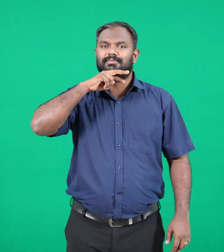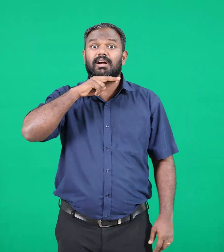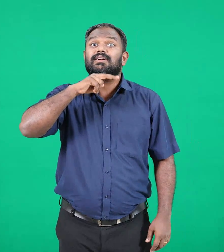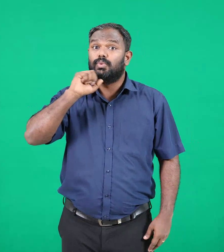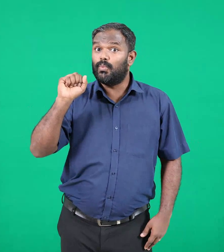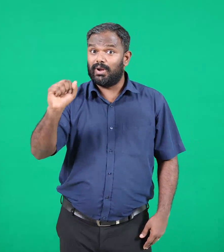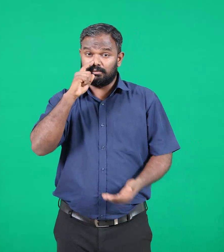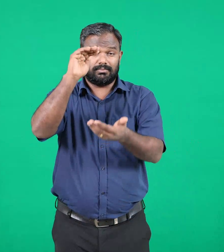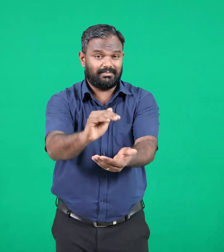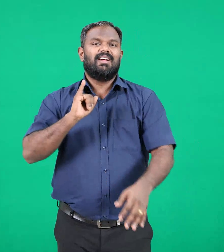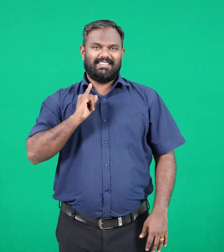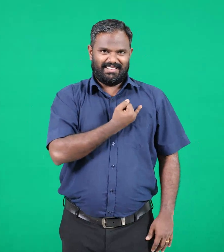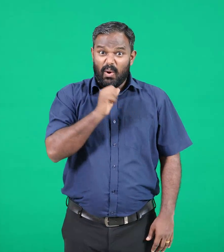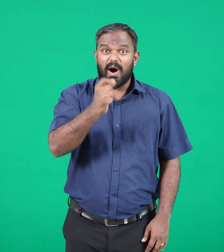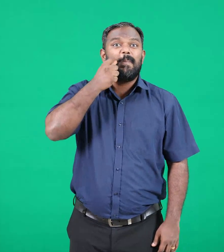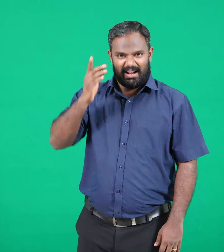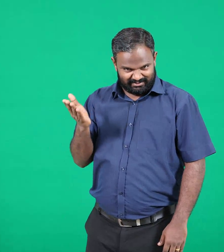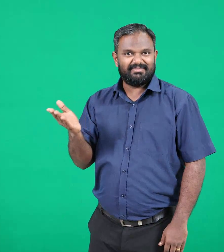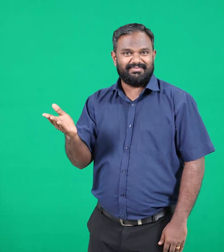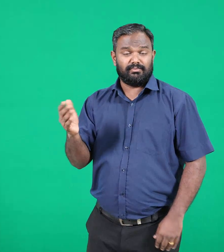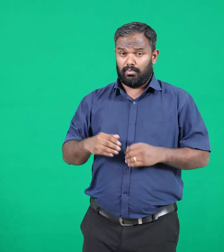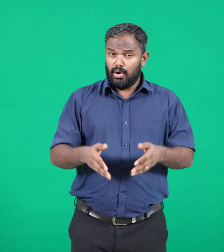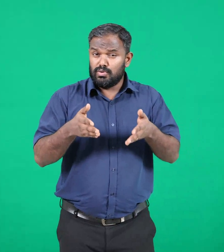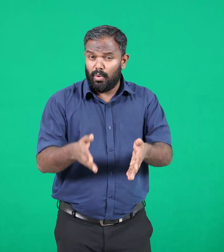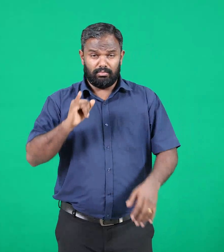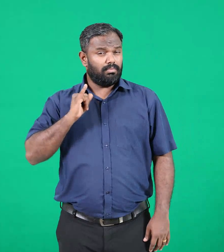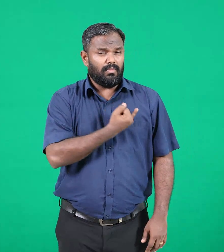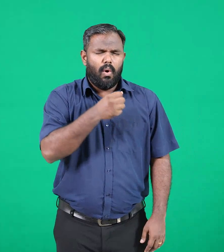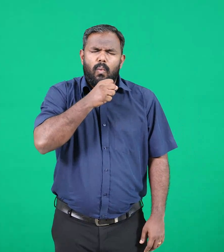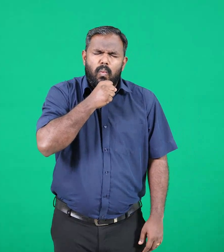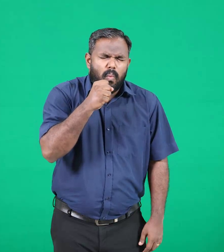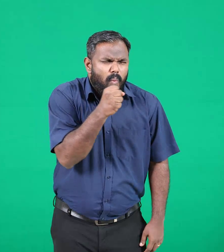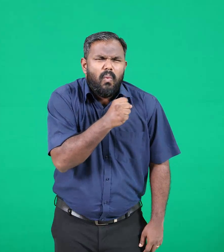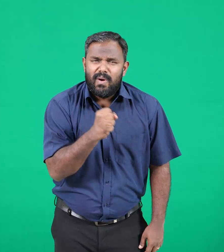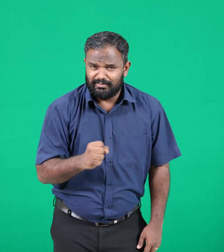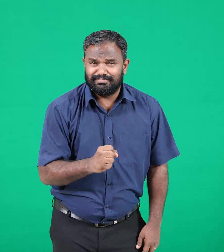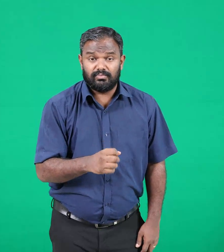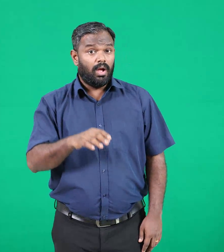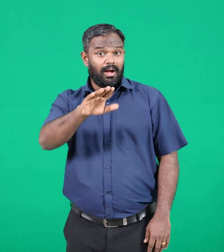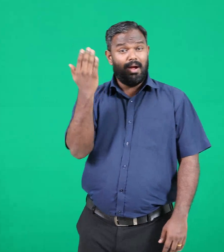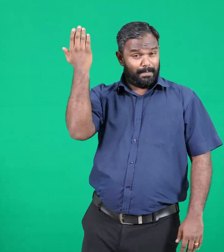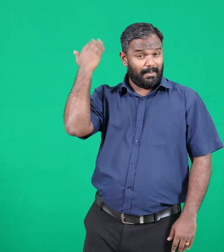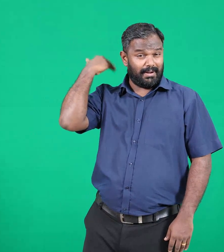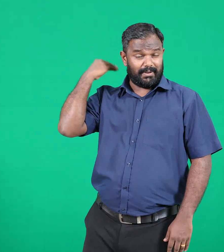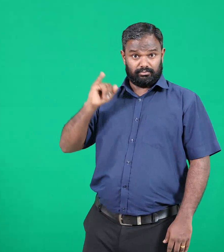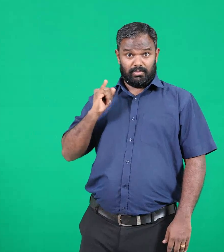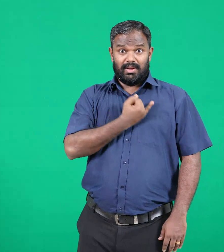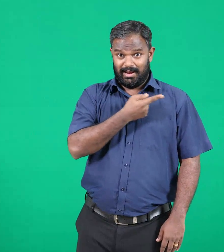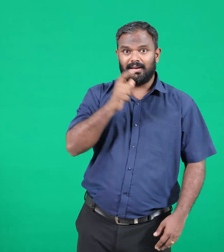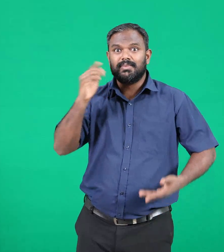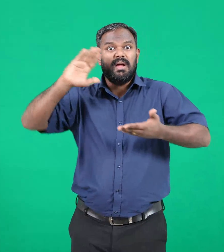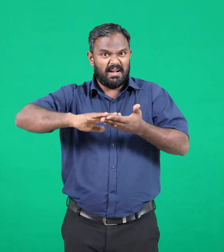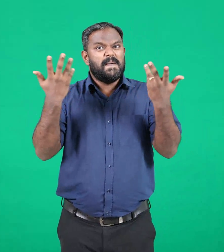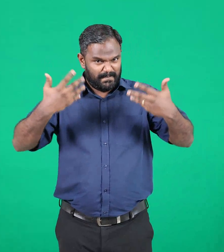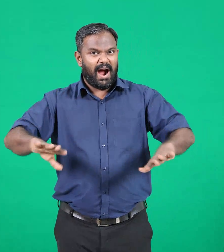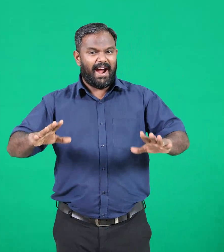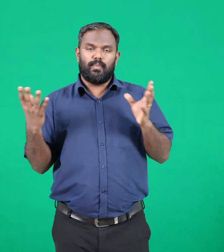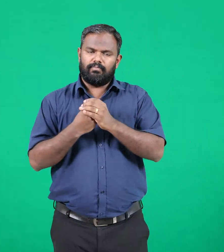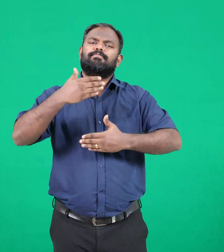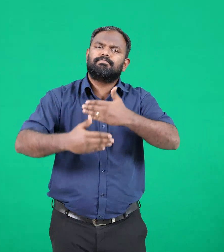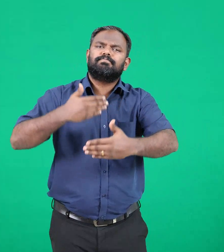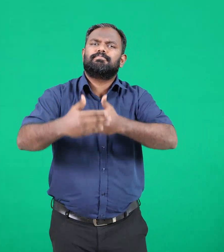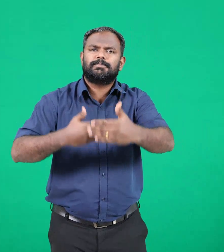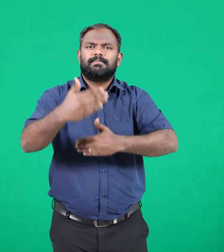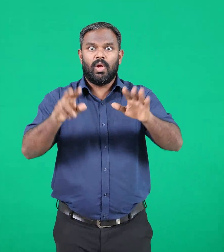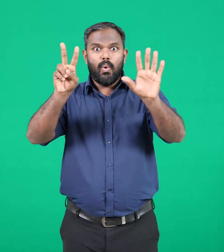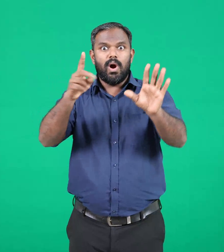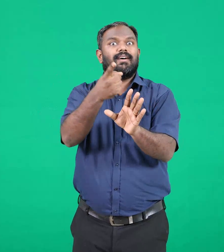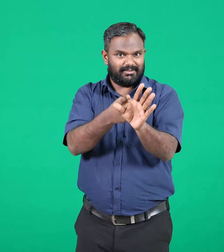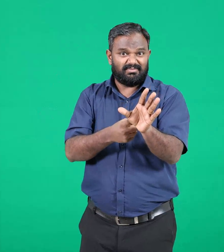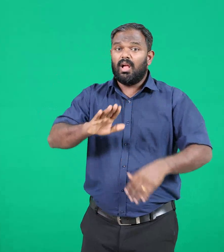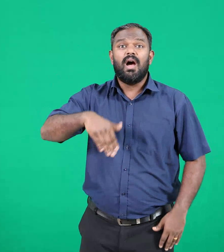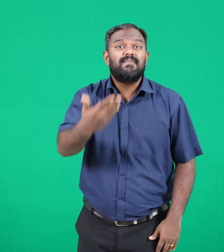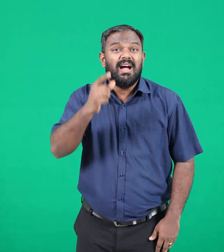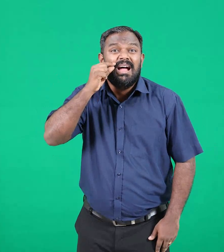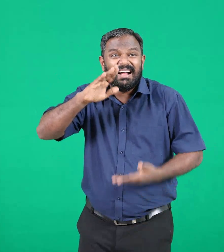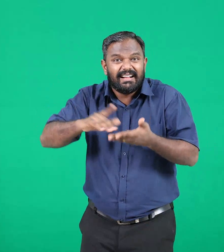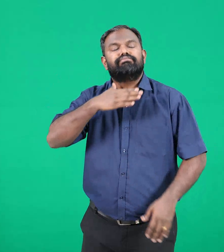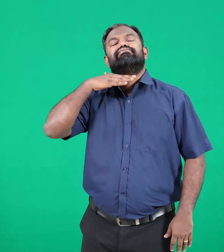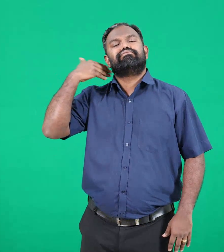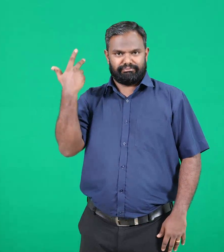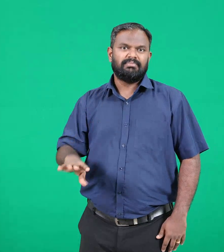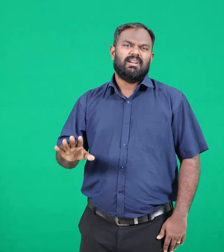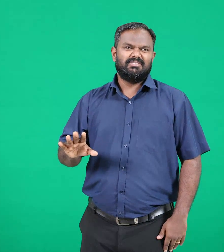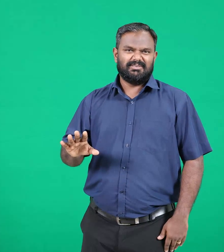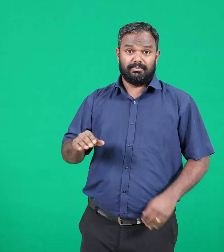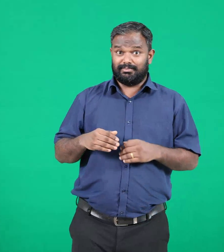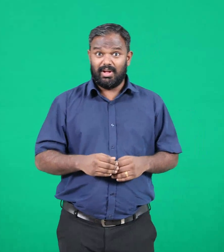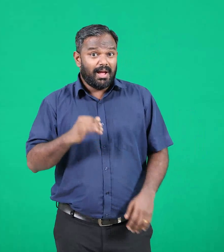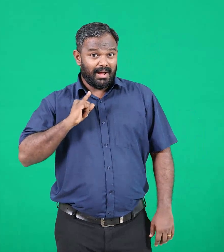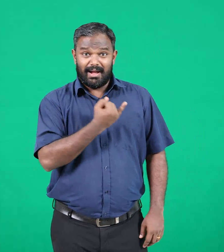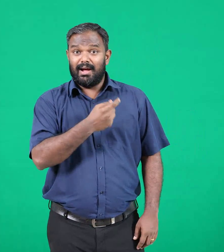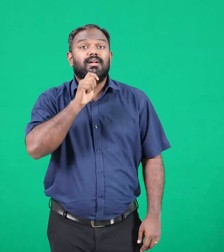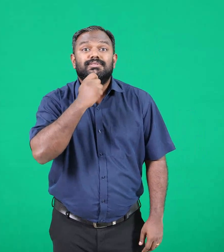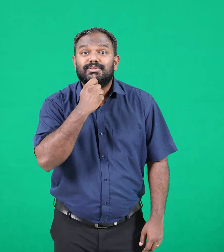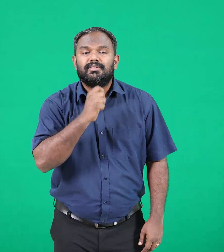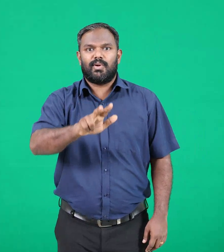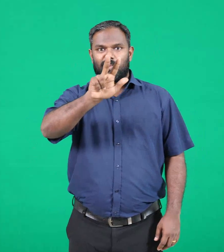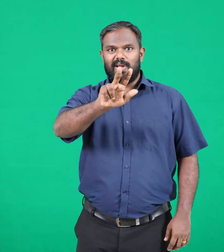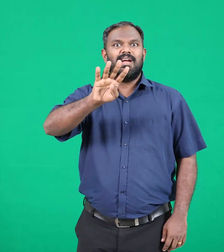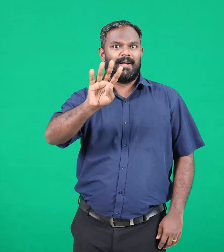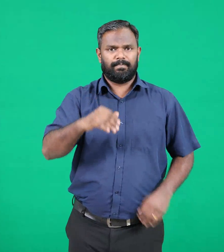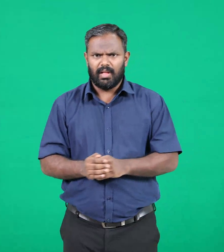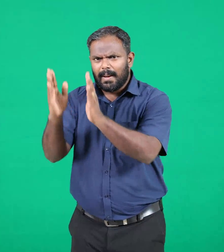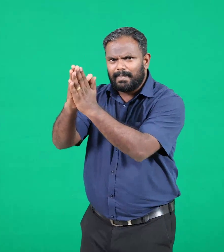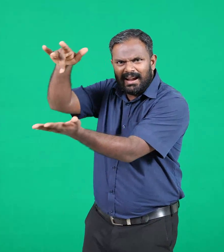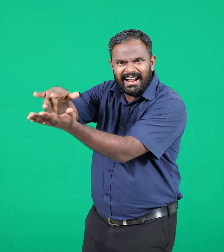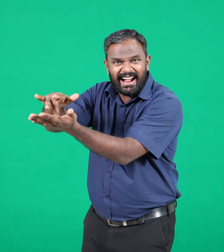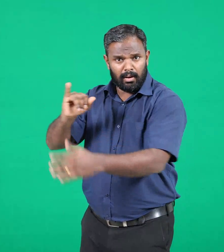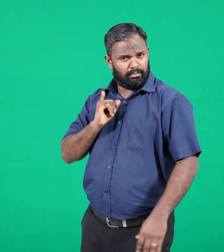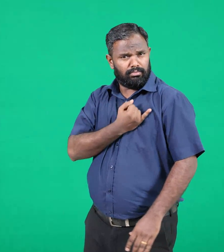She had been married for seven years, and then was a widow to the age of eighty-four.